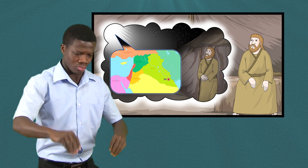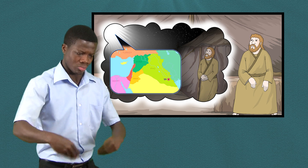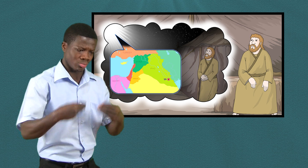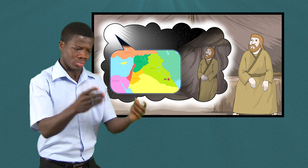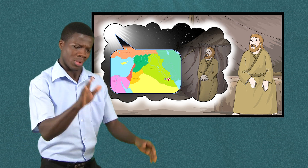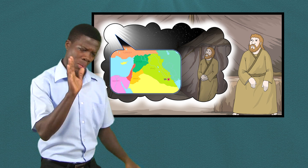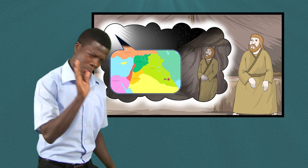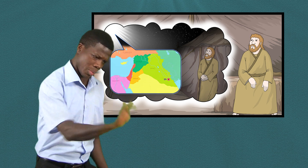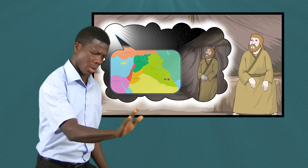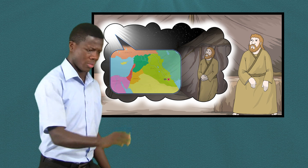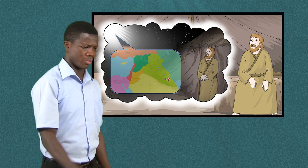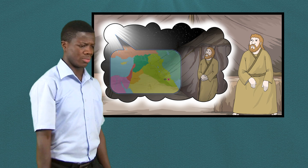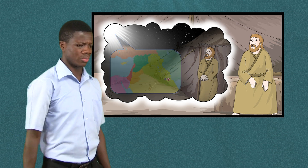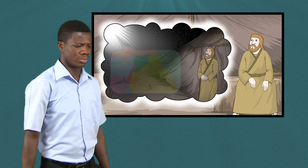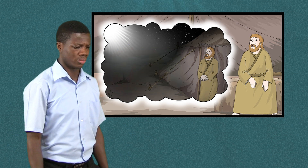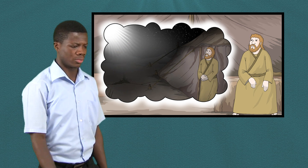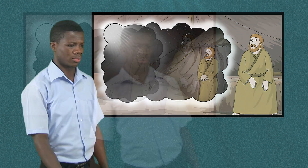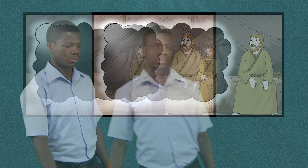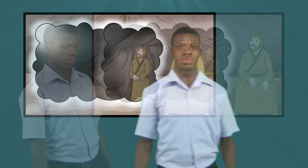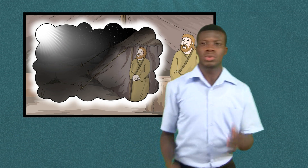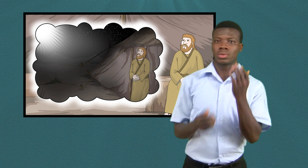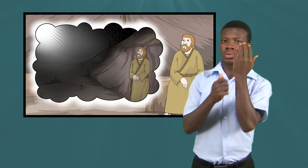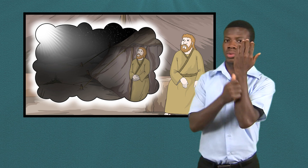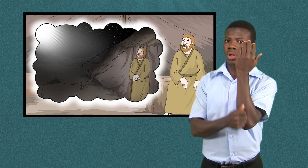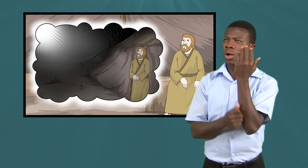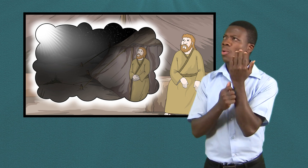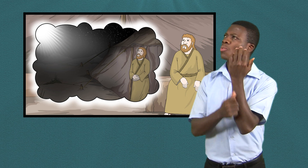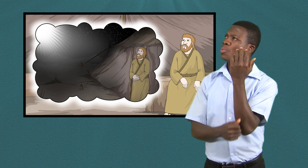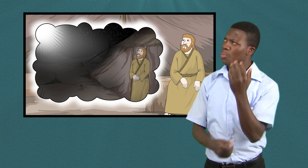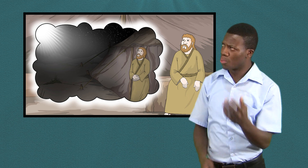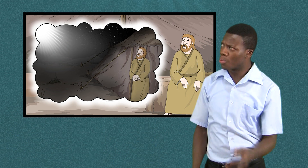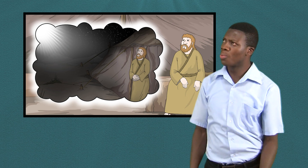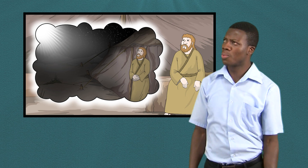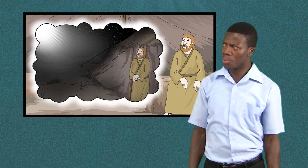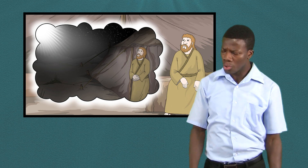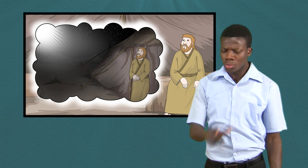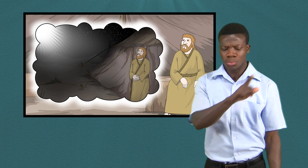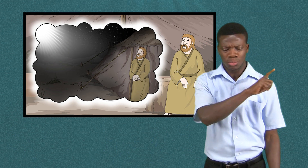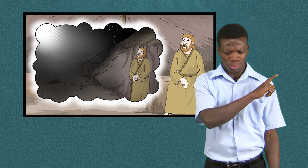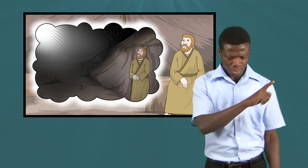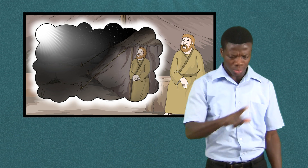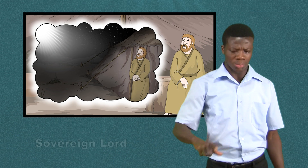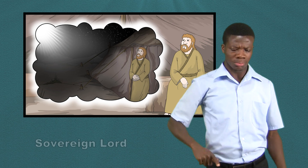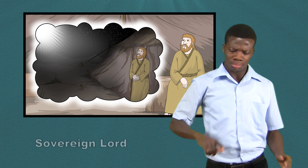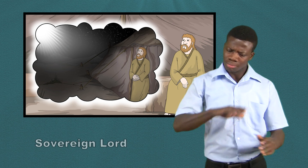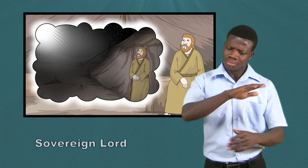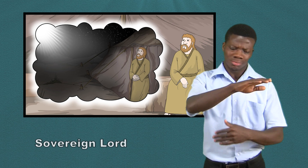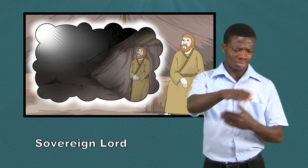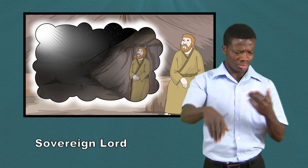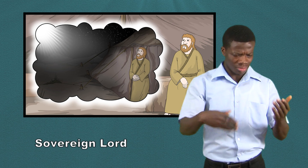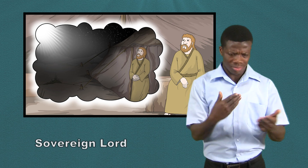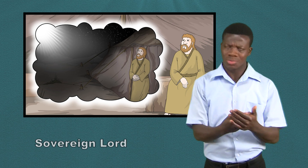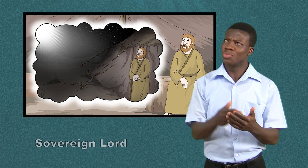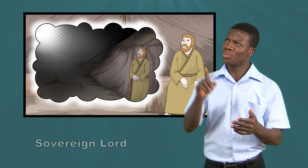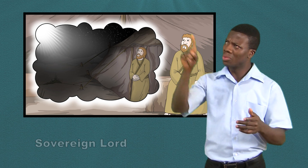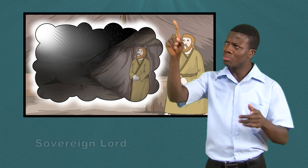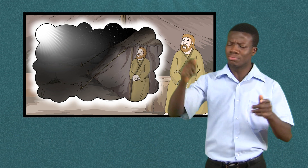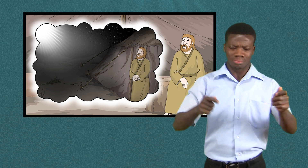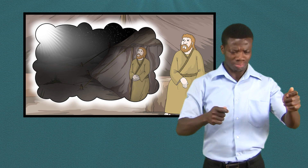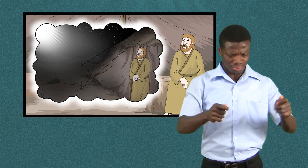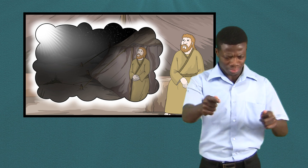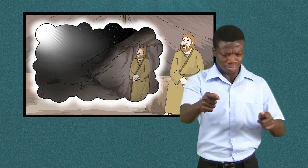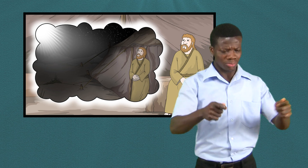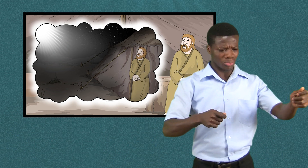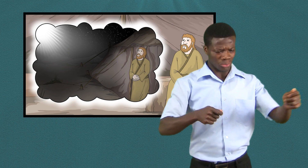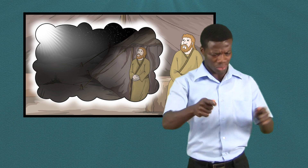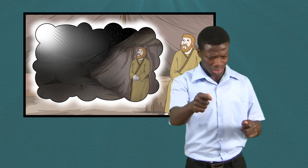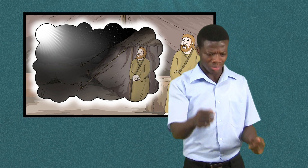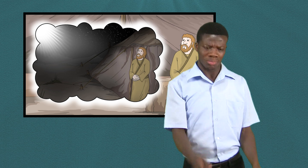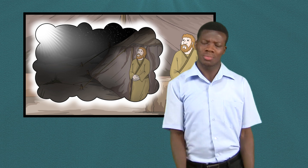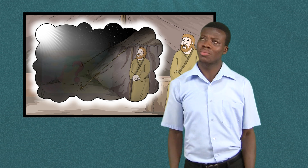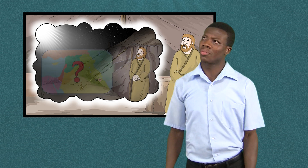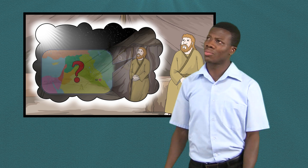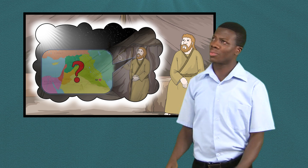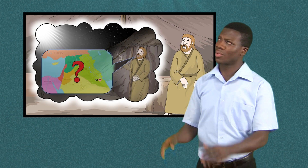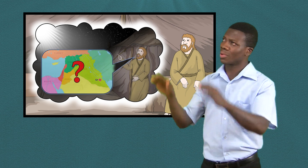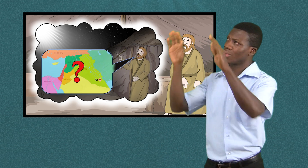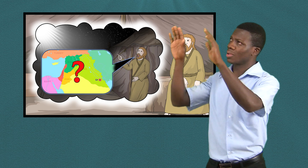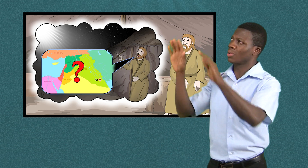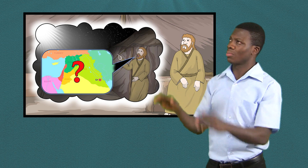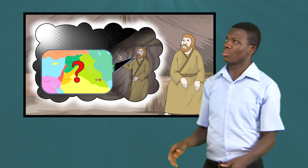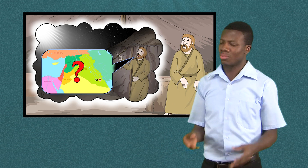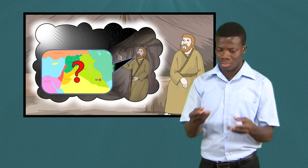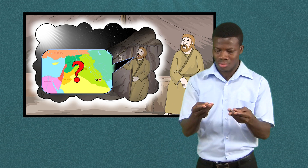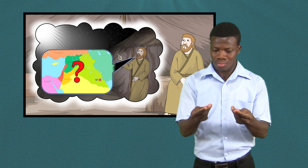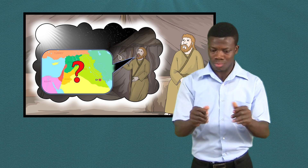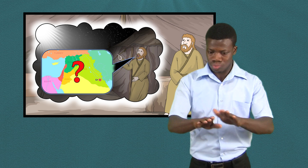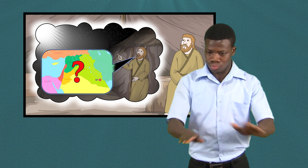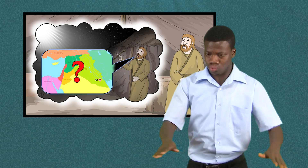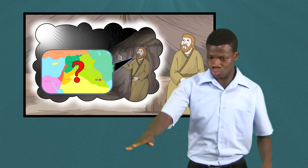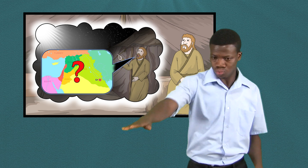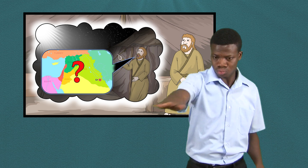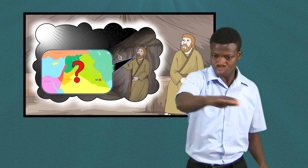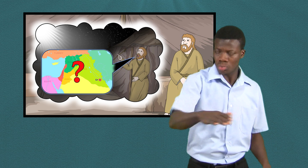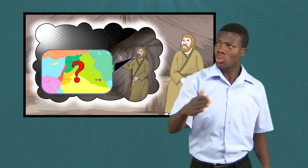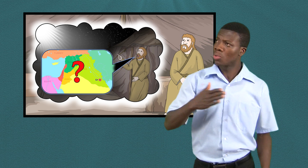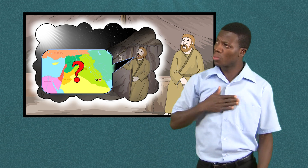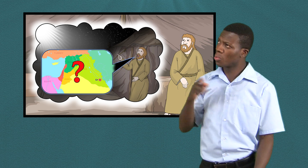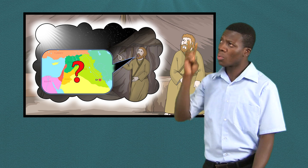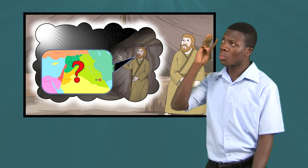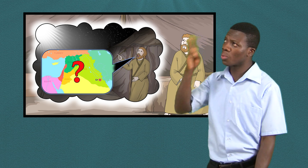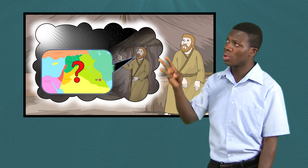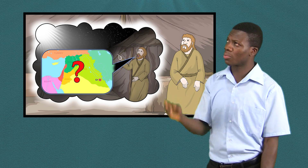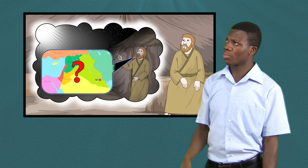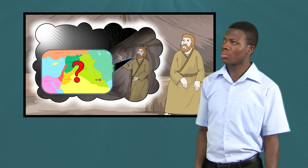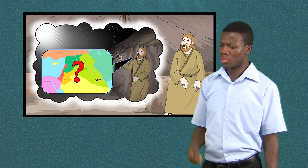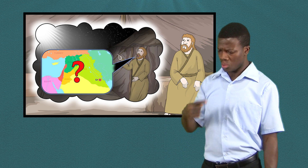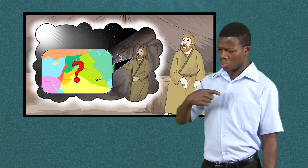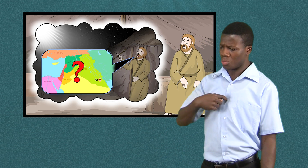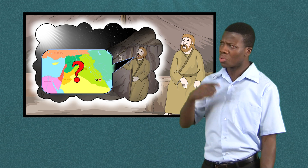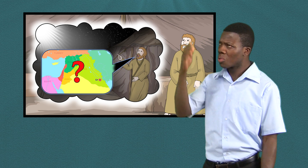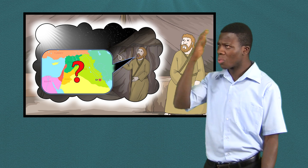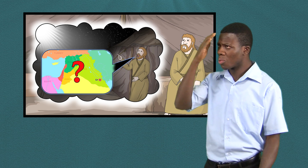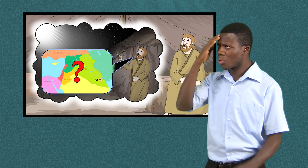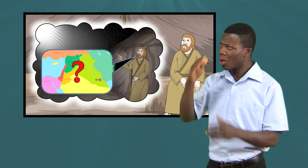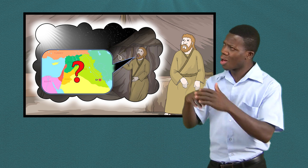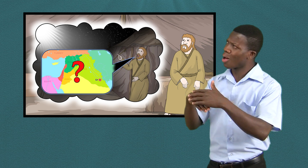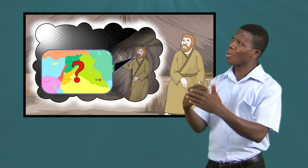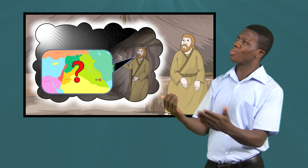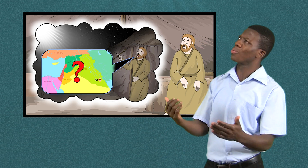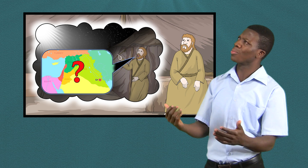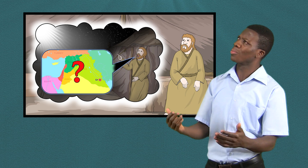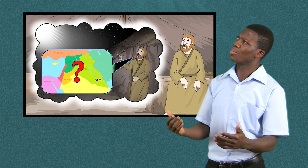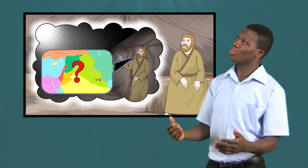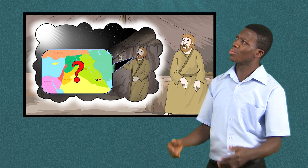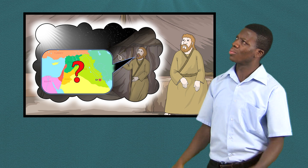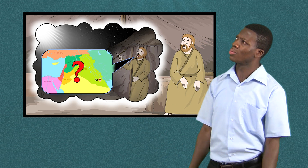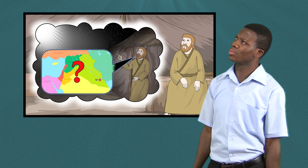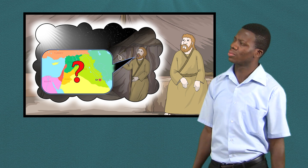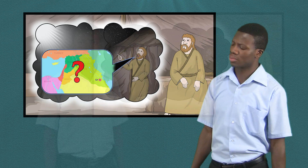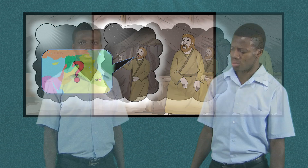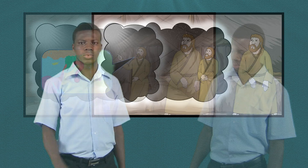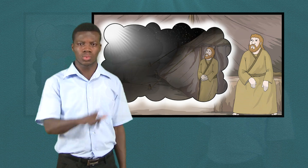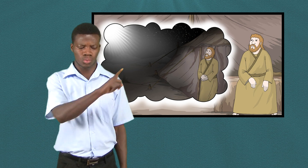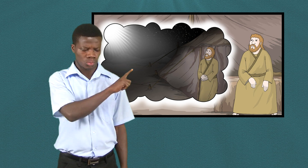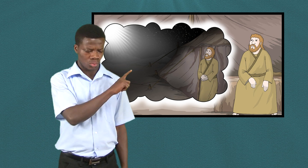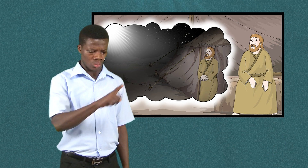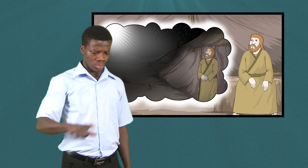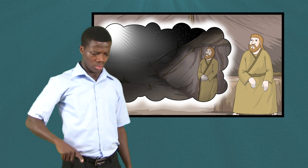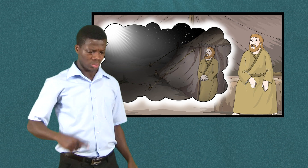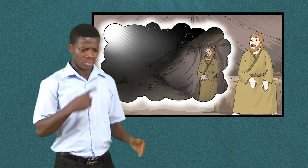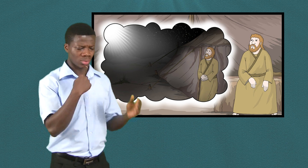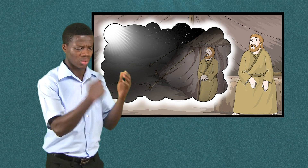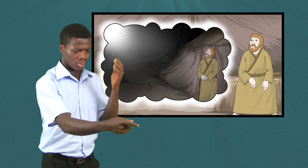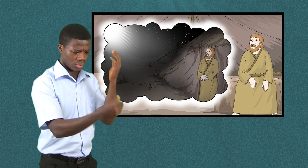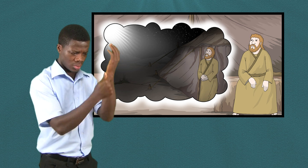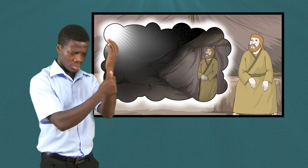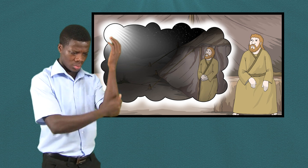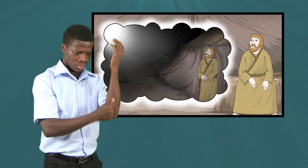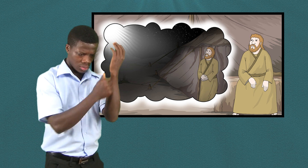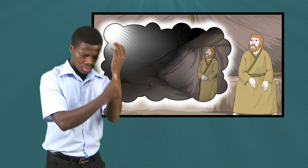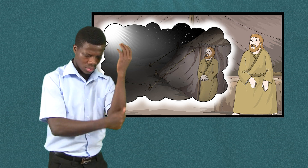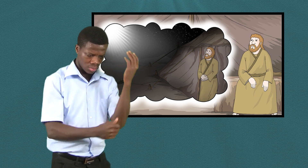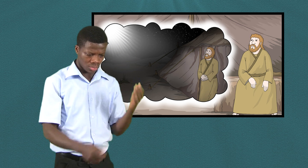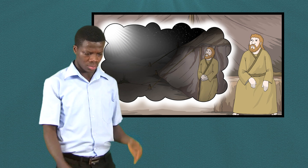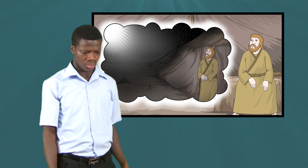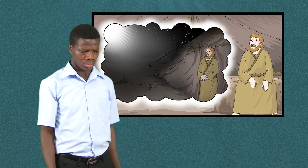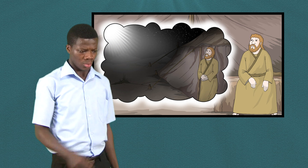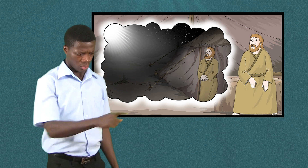But Abram replied, “Lord GOD, how can I know that I will possess it?”